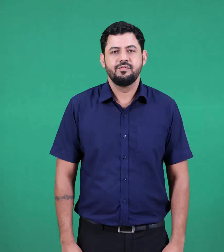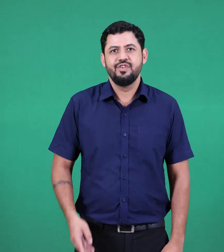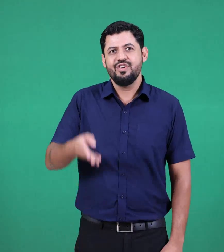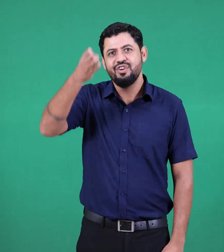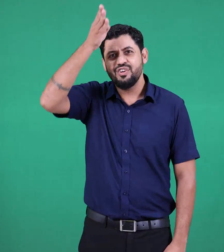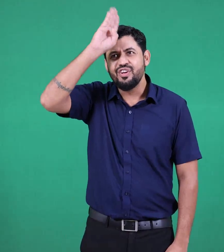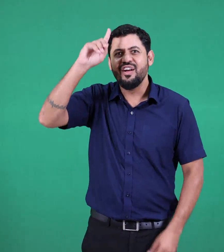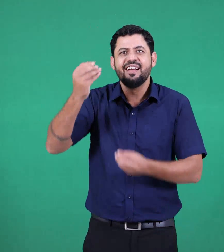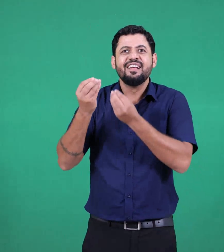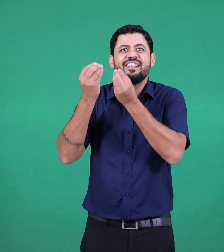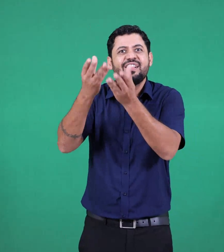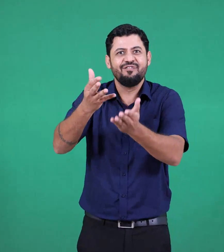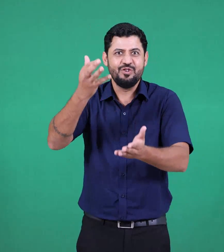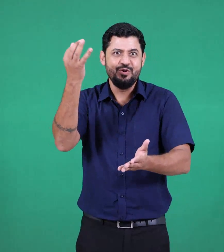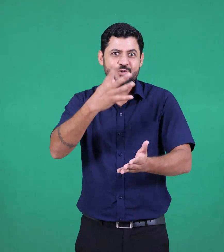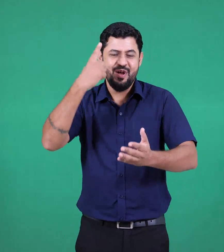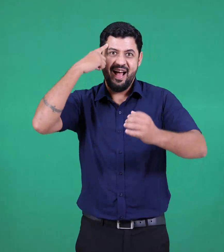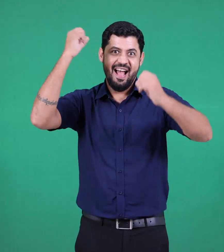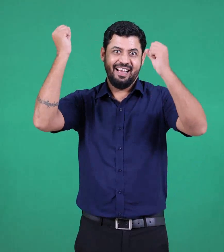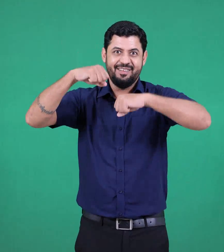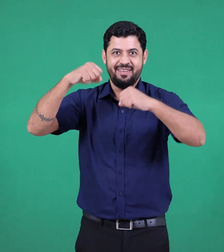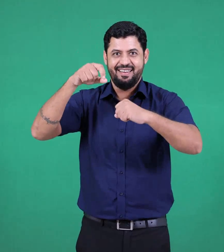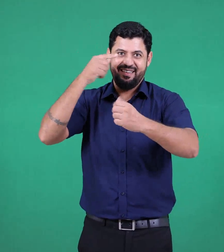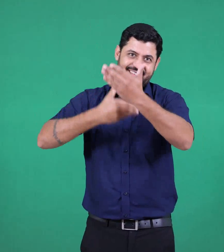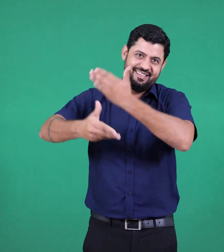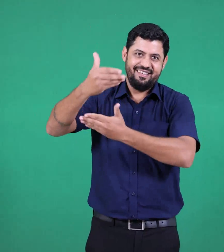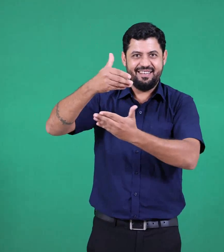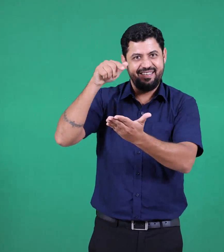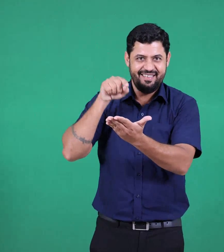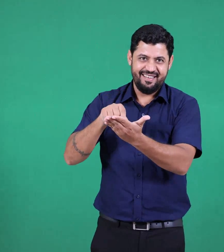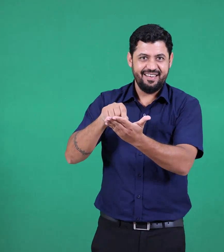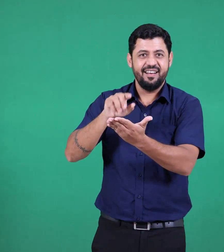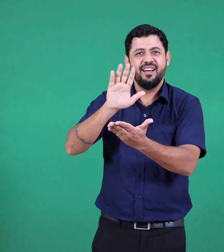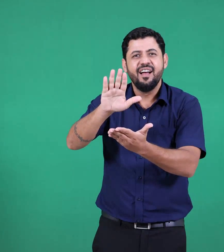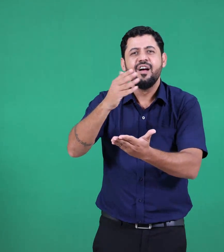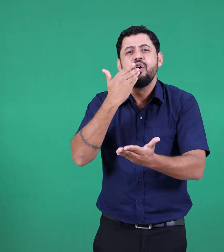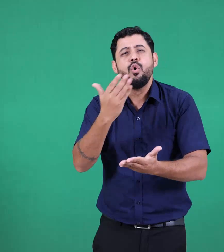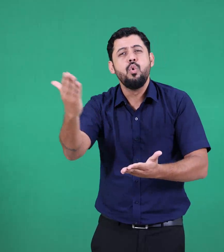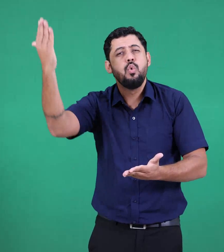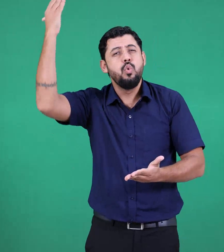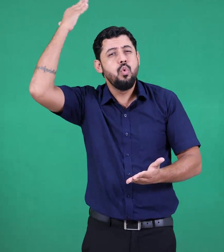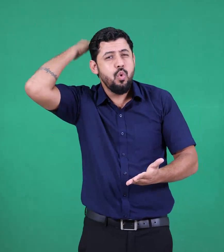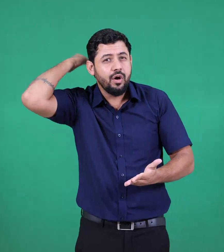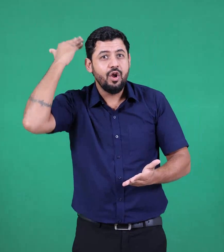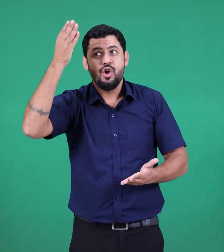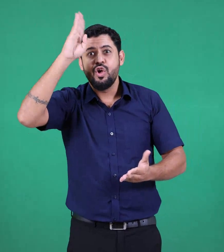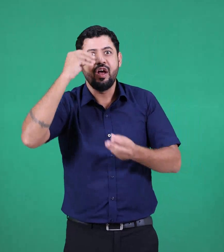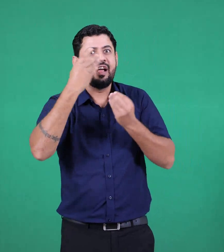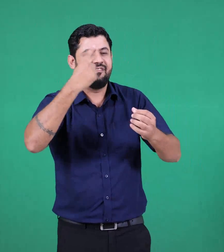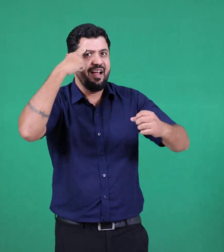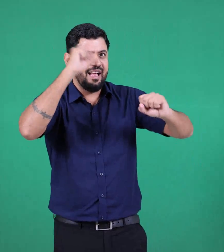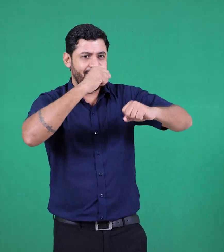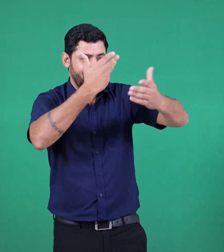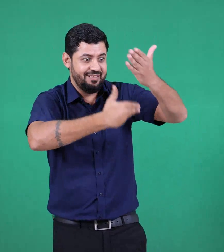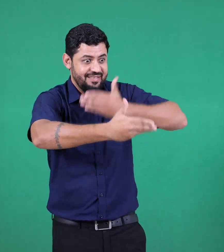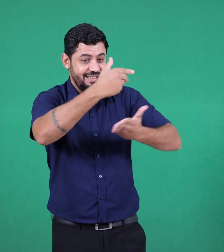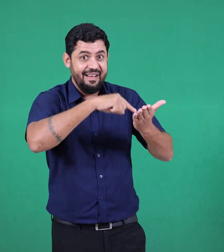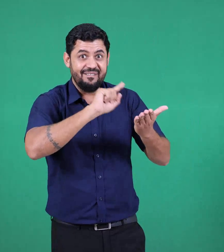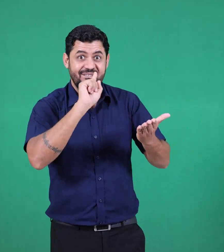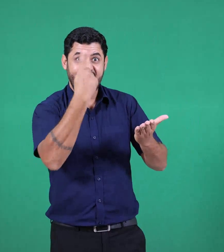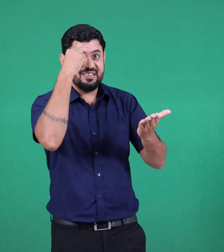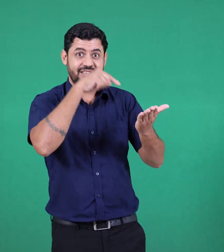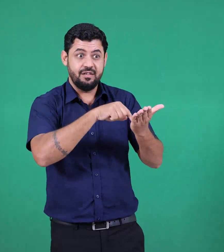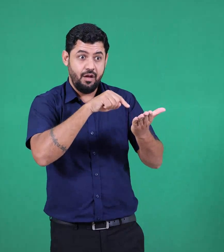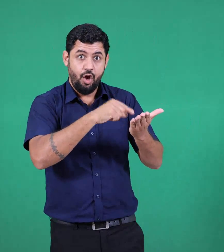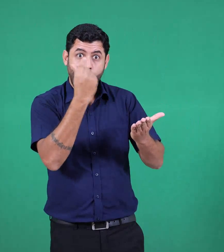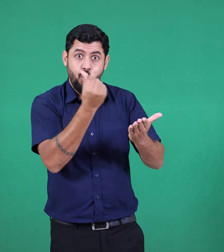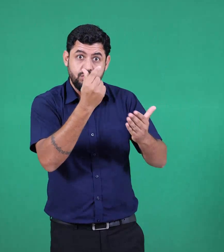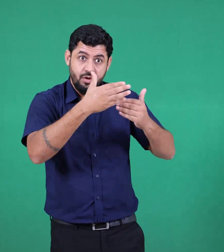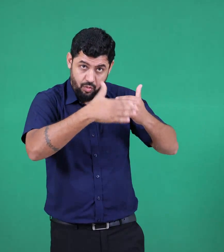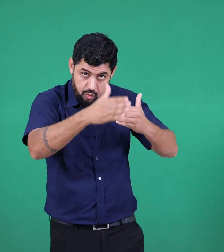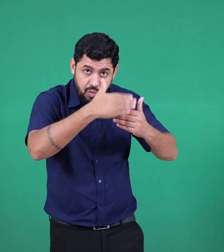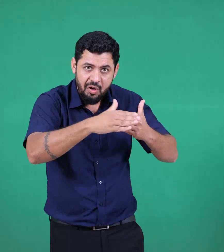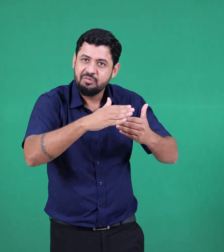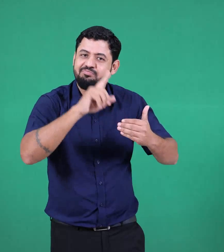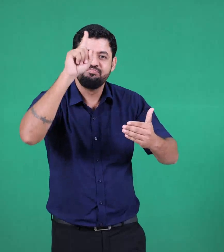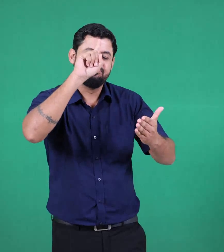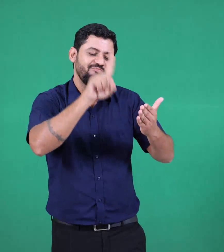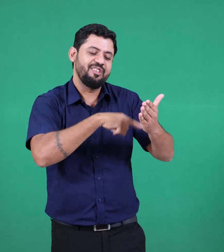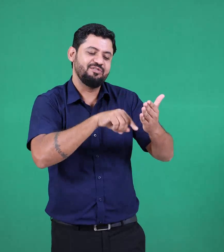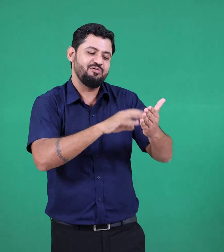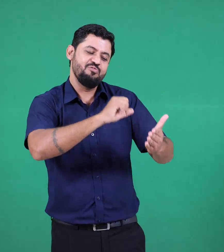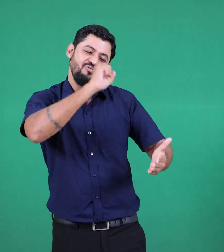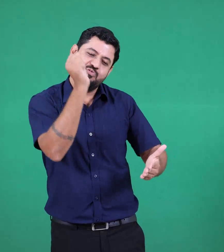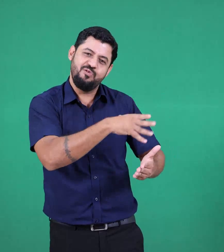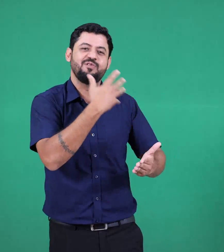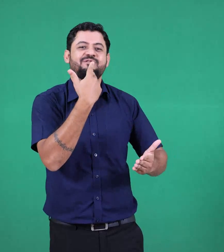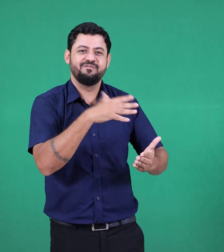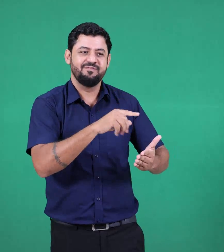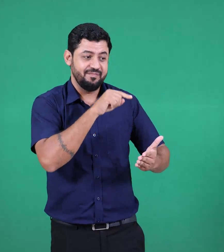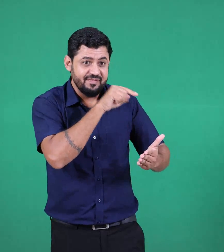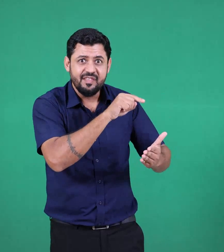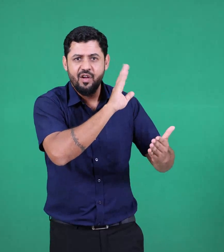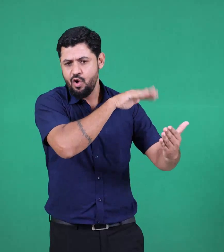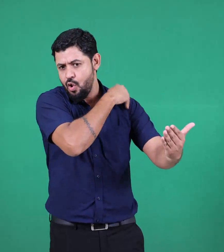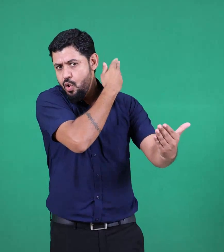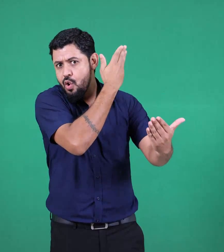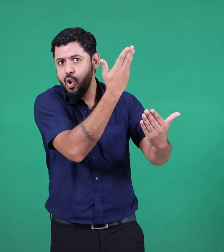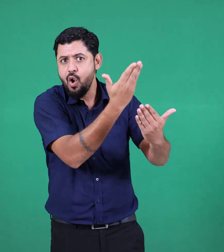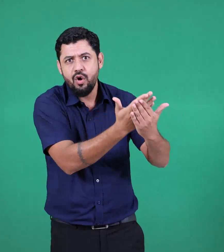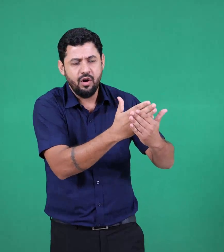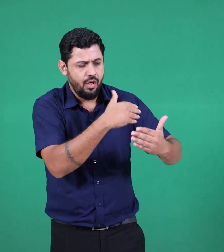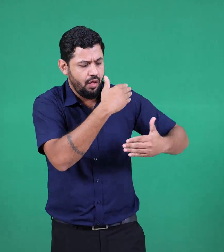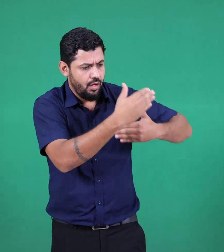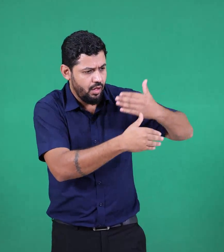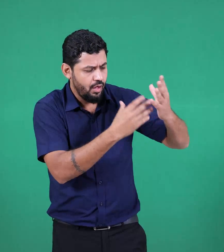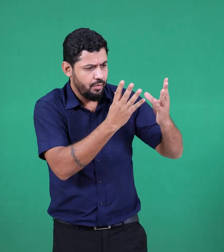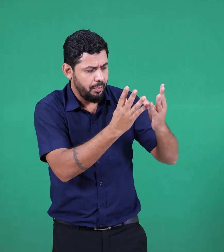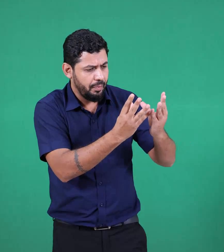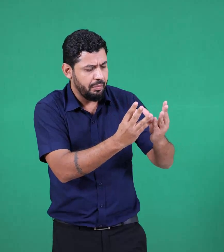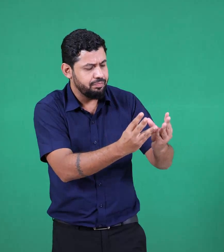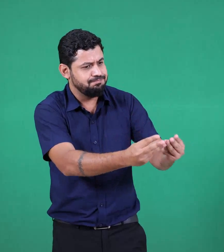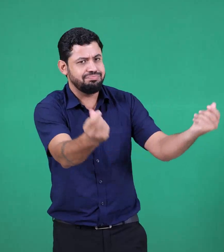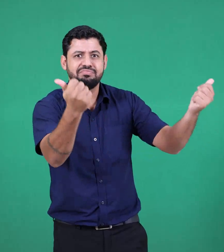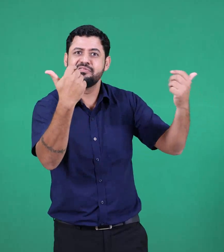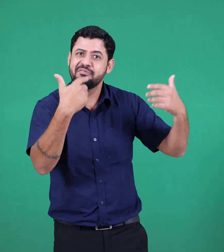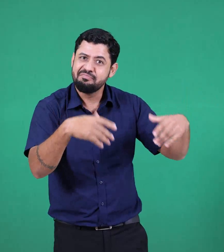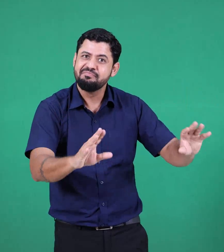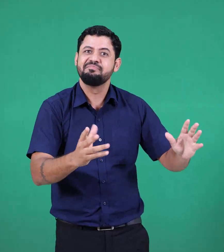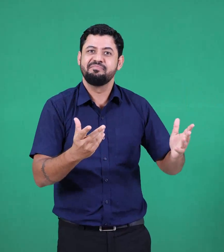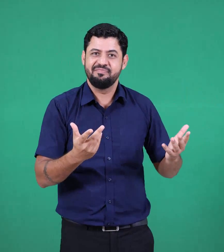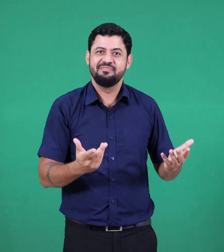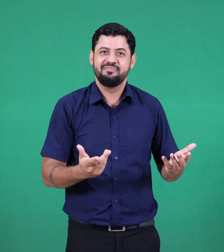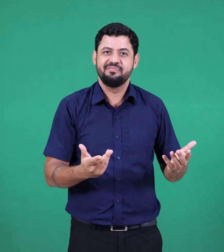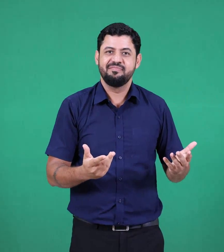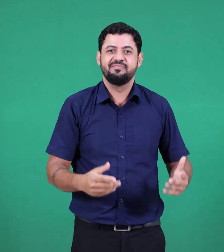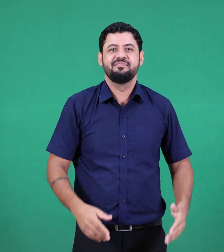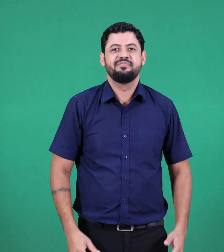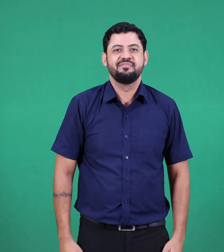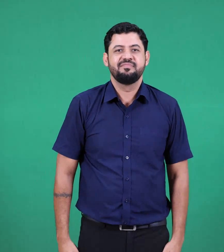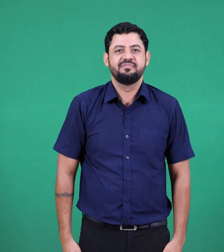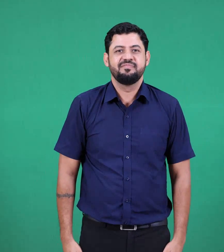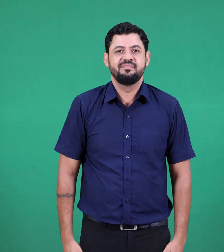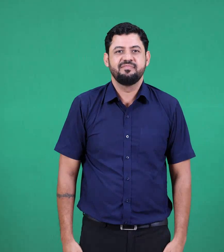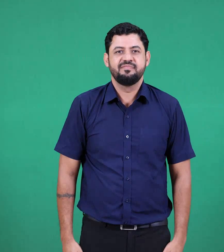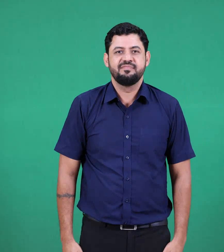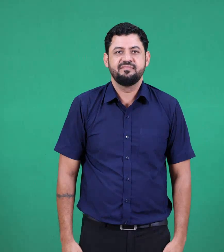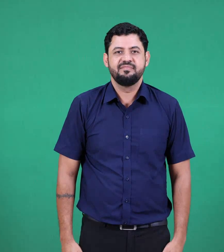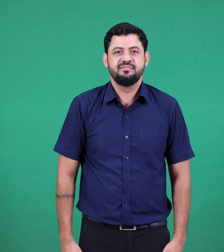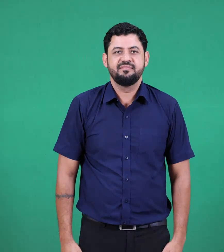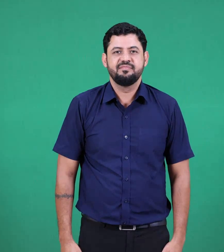By speaking of a new covenant, He has made the first one obsolete; and what is obsolete and aging will soon disappear.